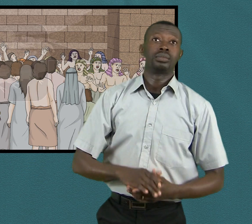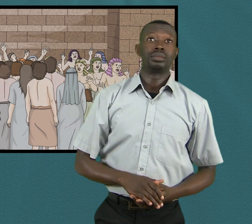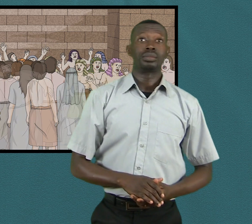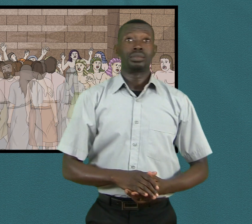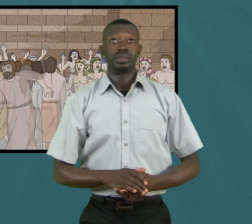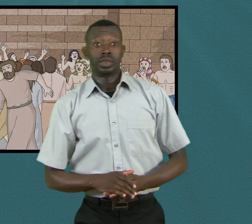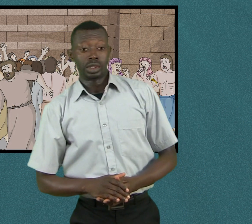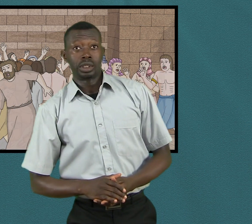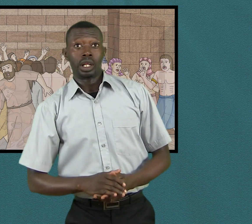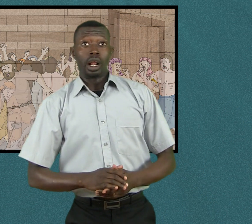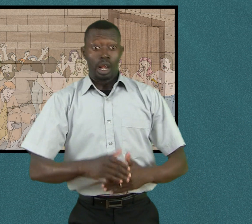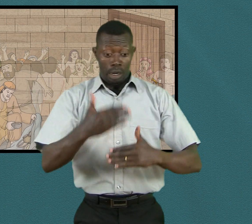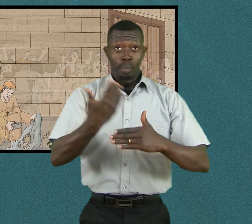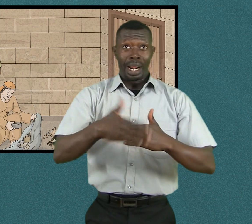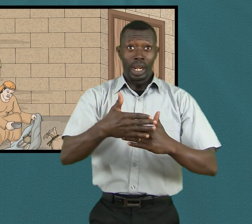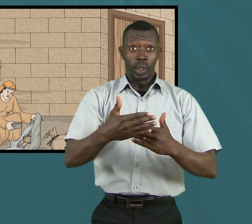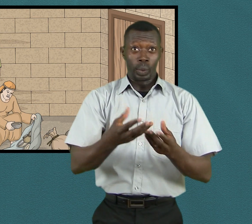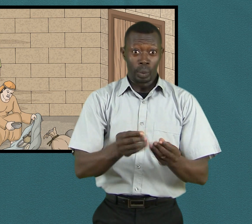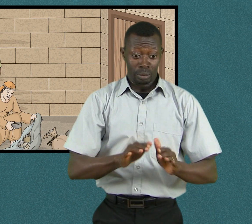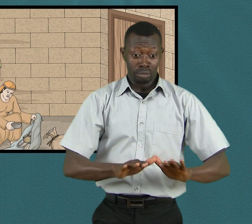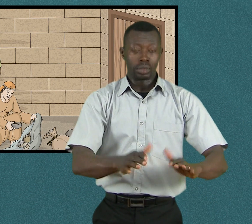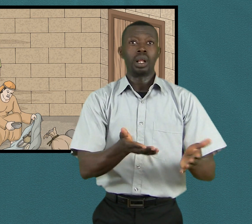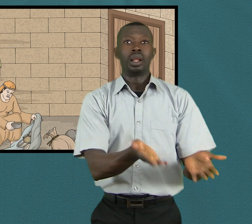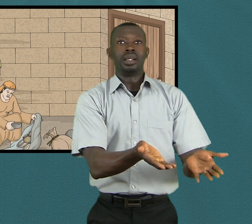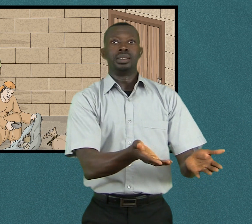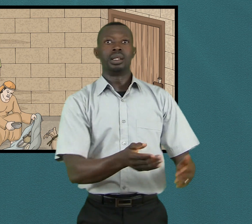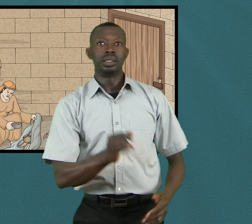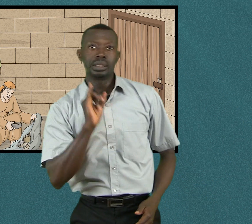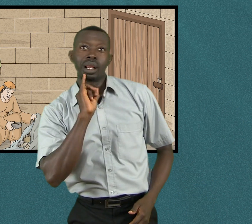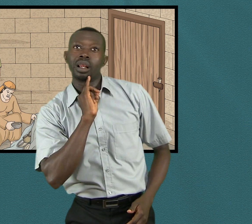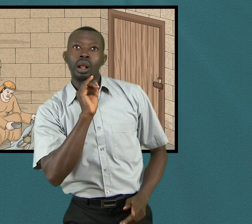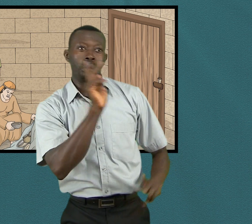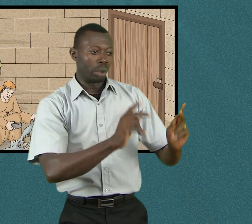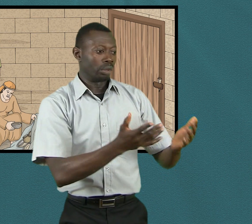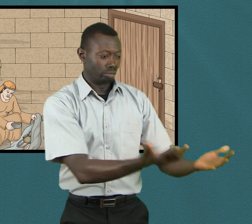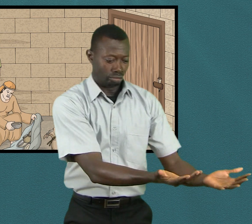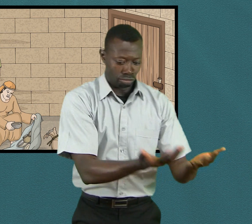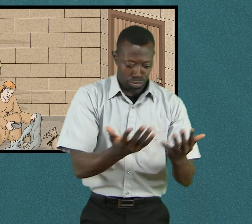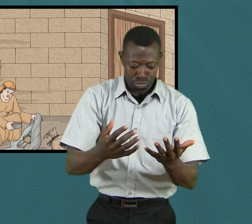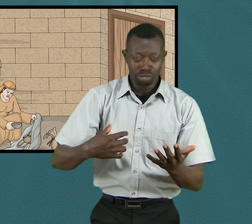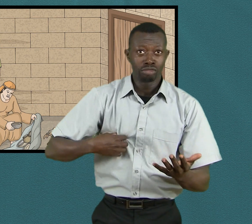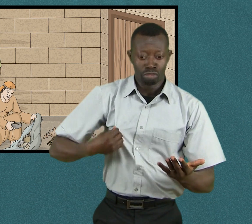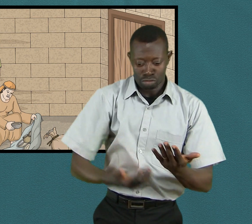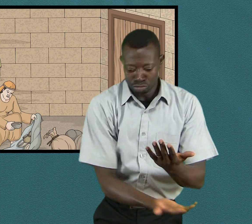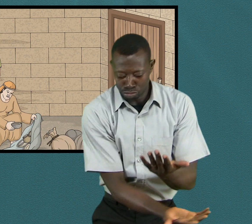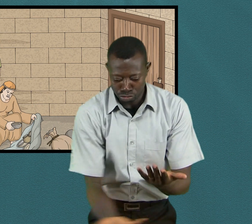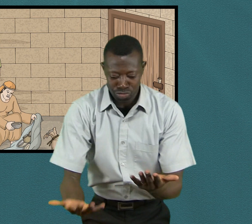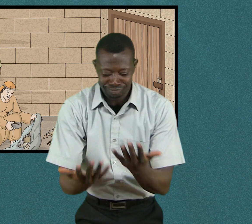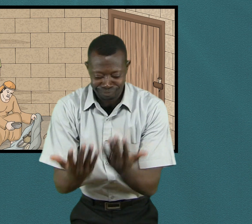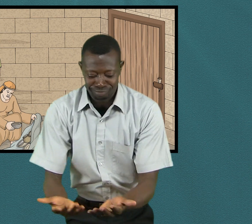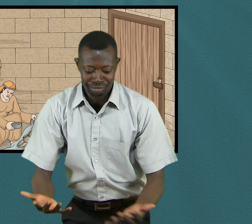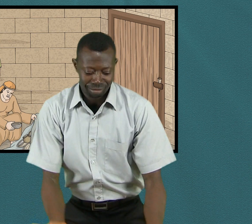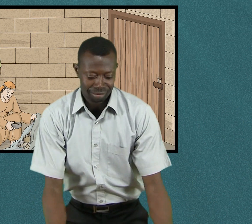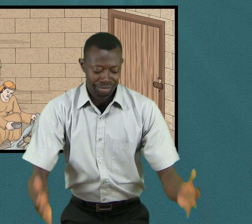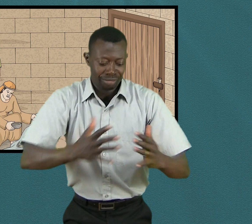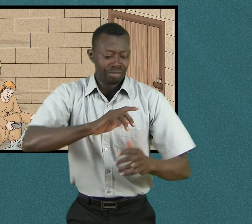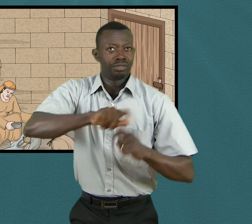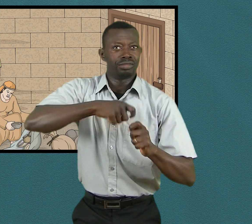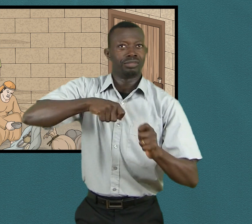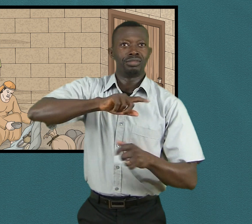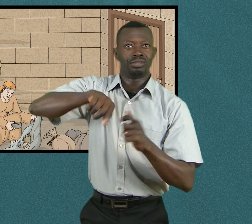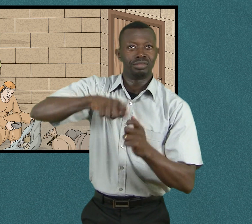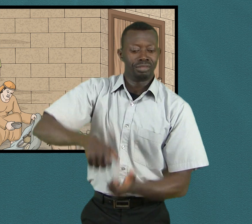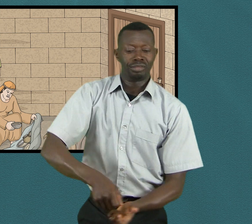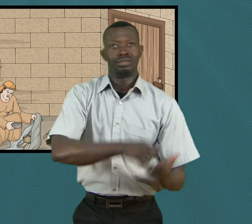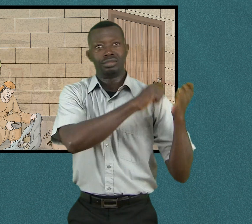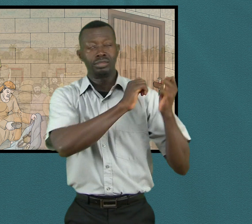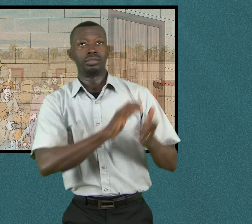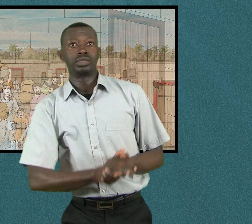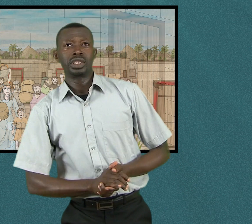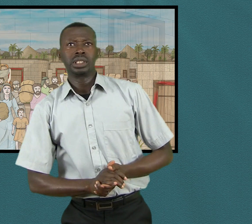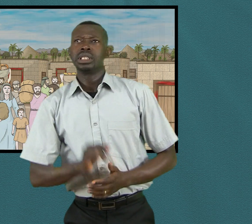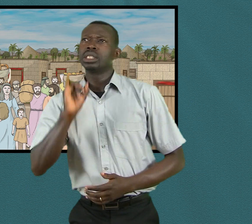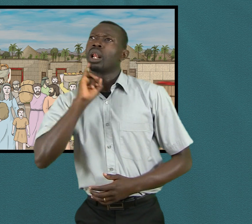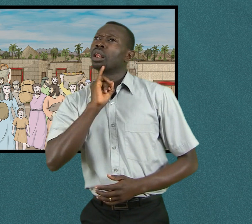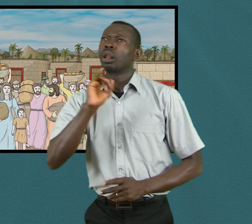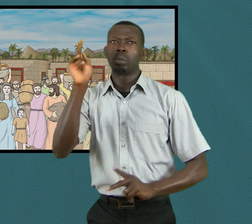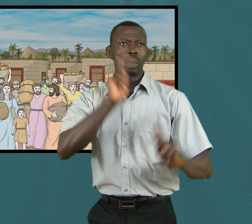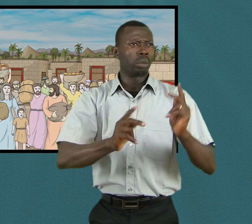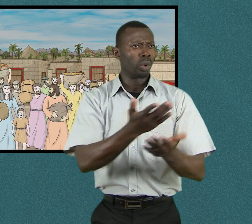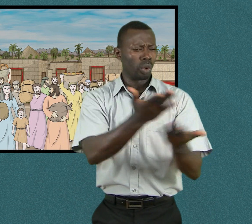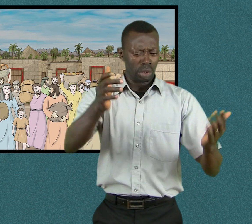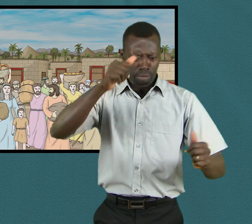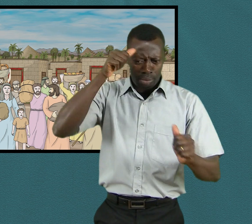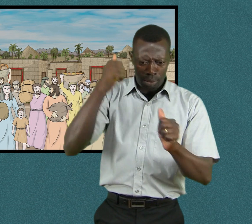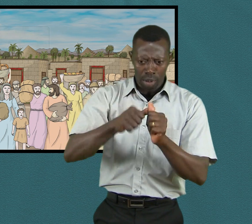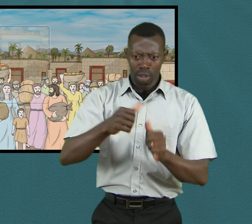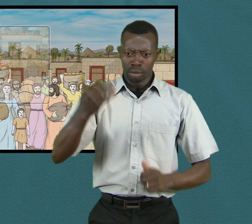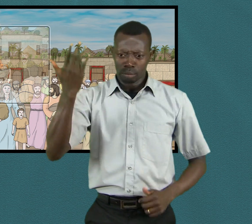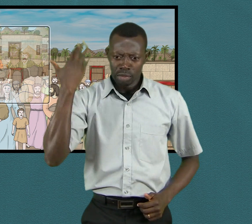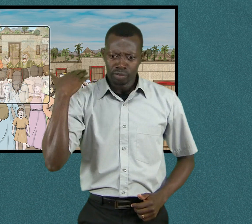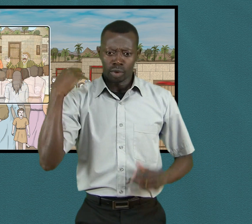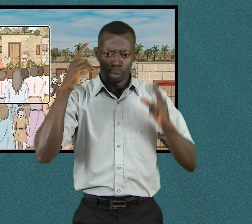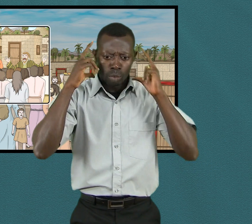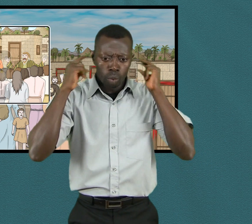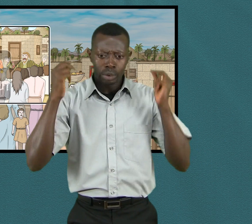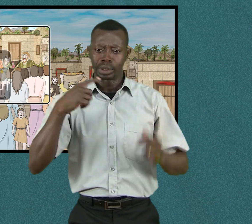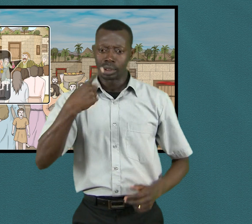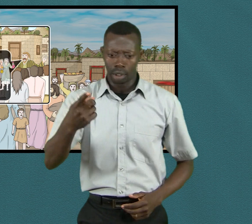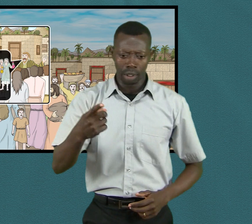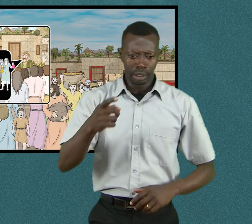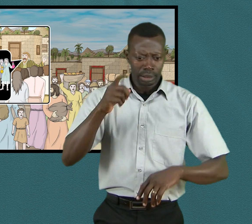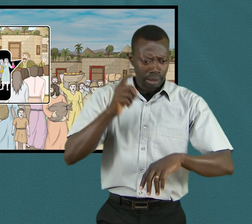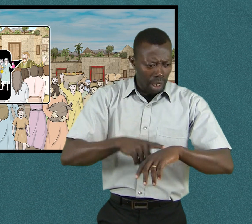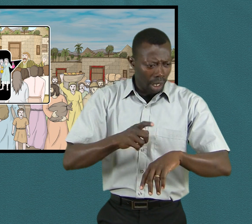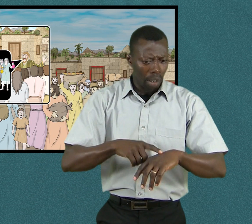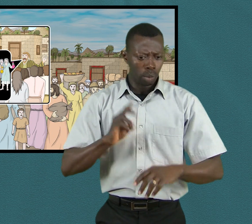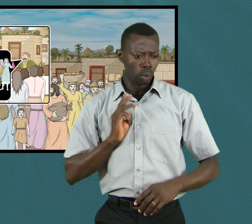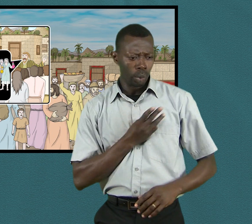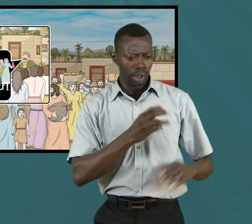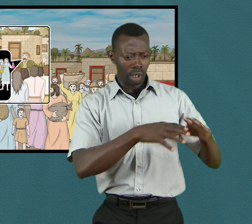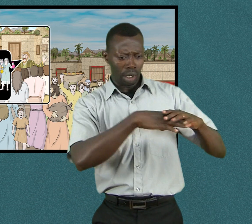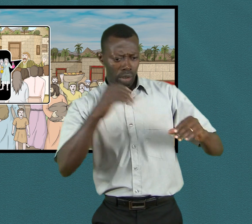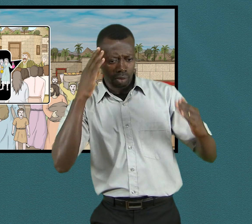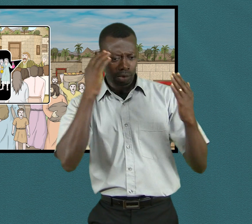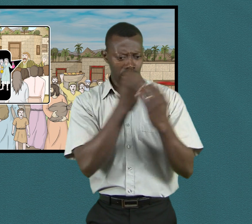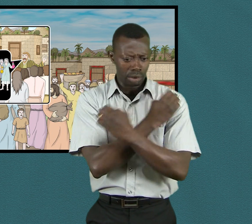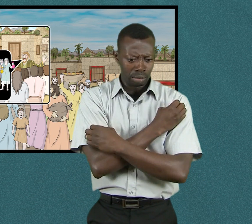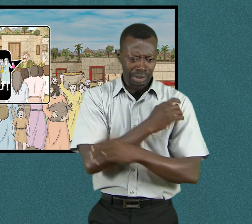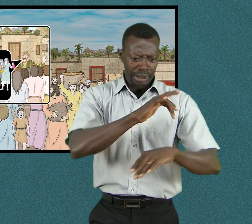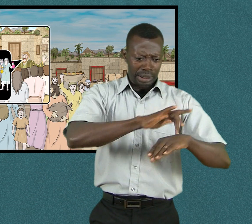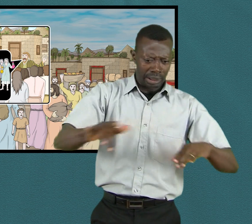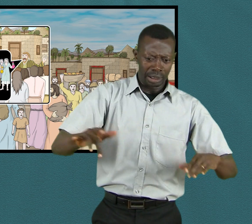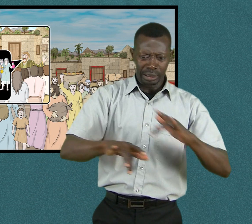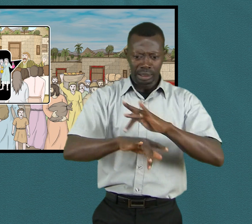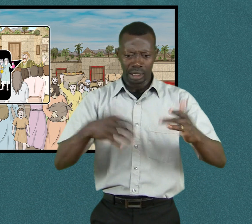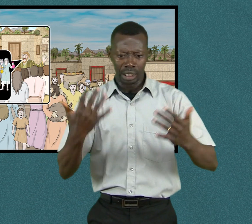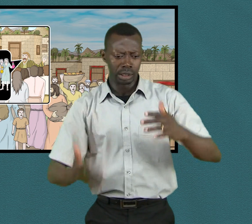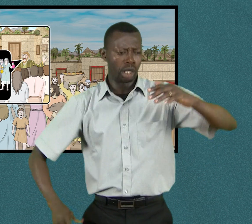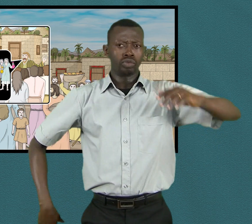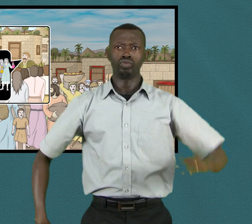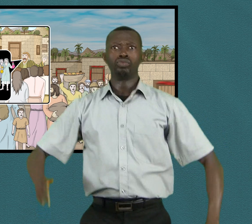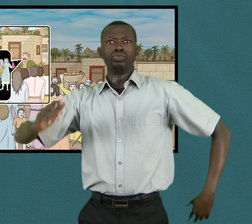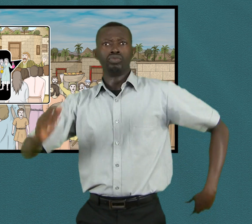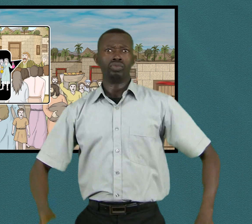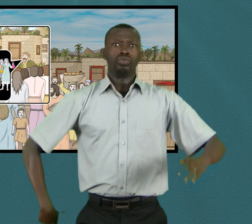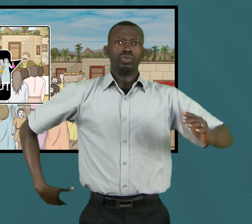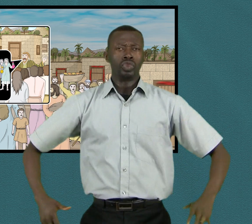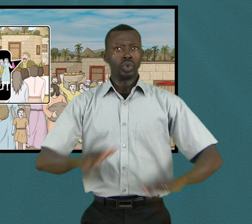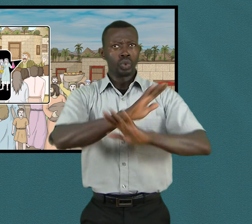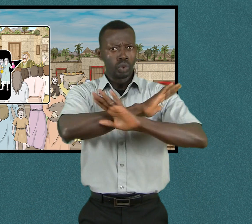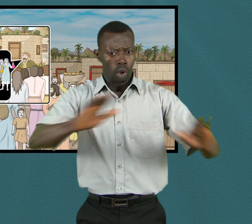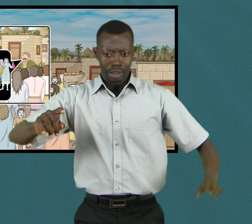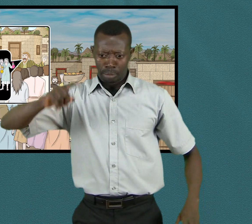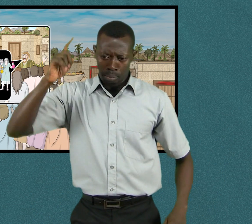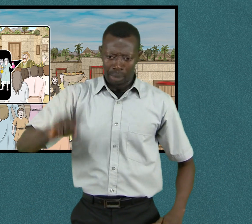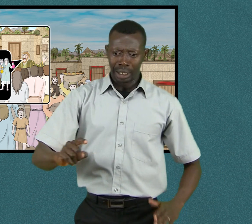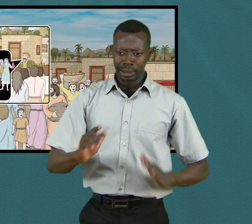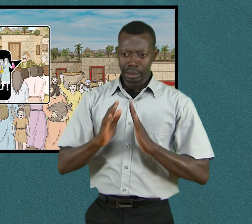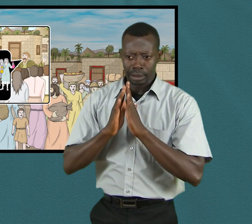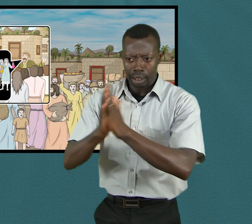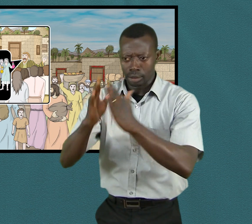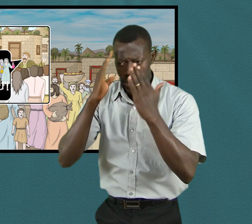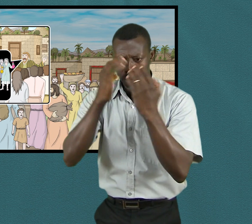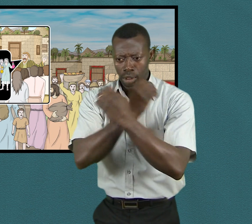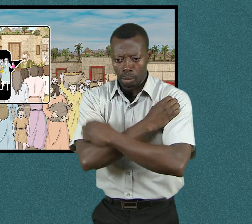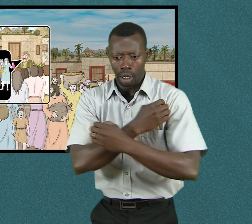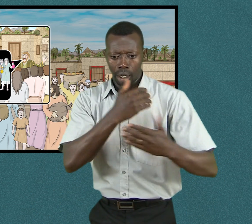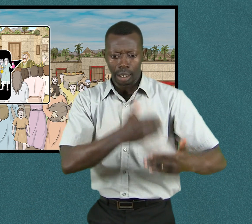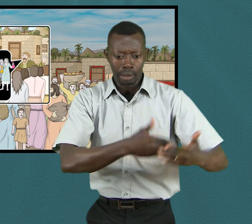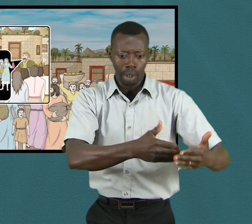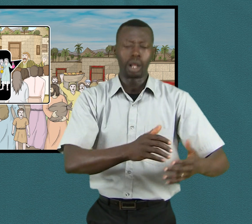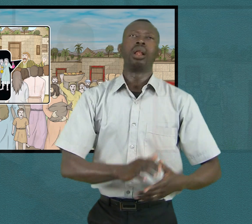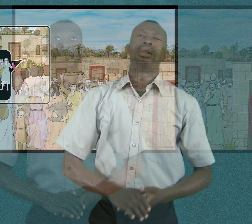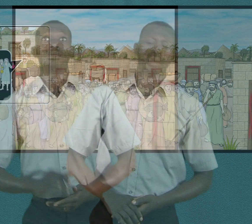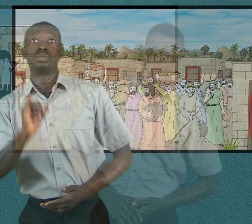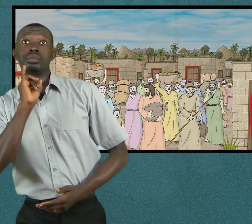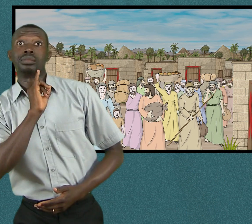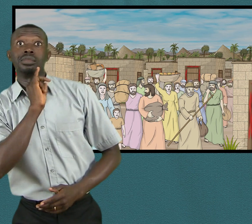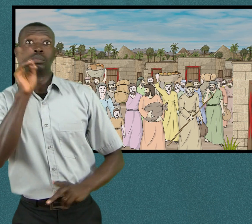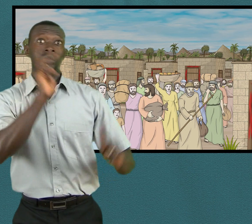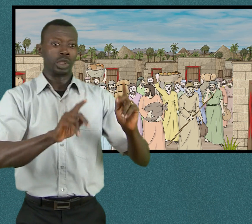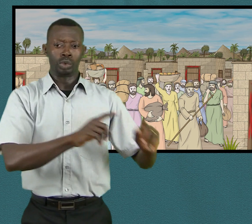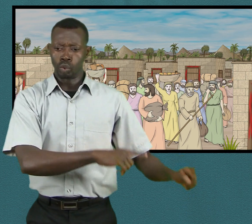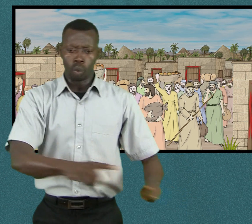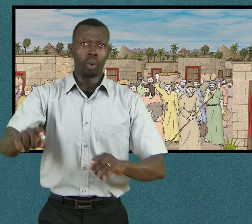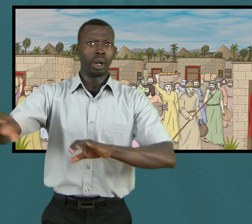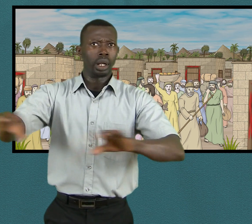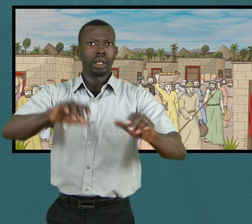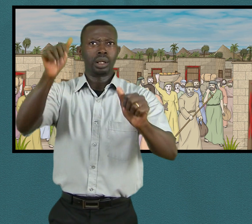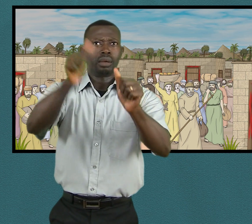So the people took their dough before it was leavened, carrying it on their shoulders in kneading bowls wrapped in clothing.